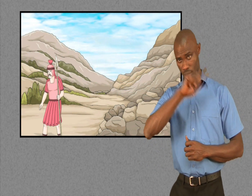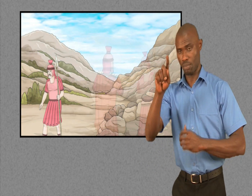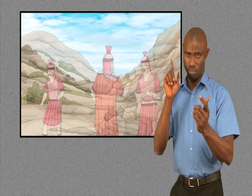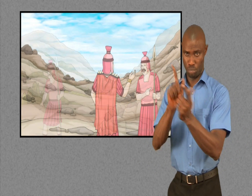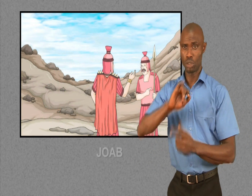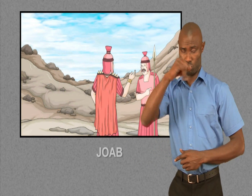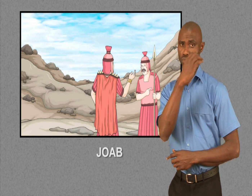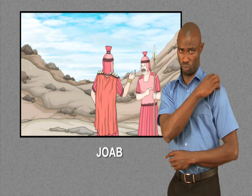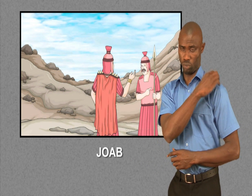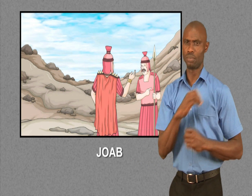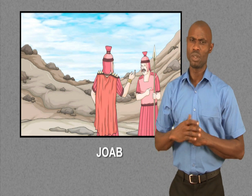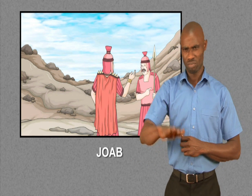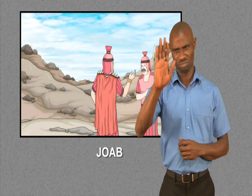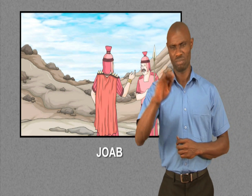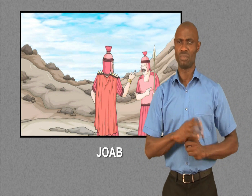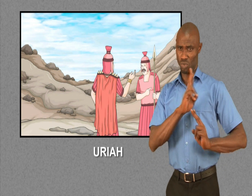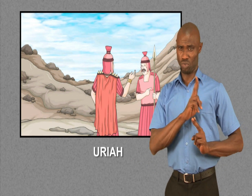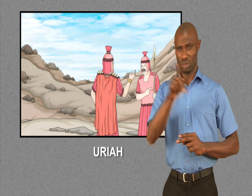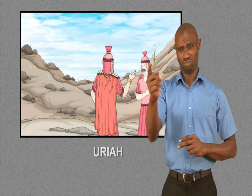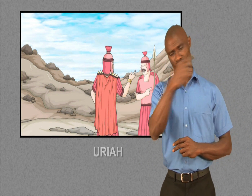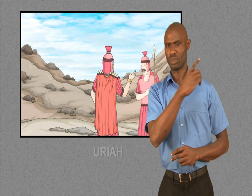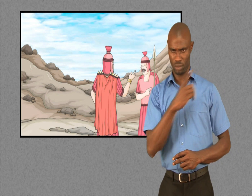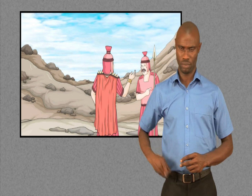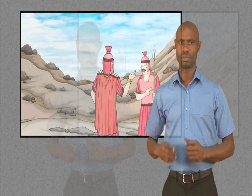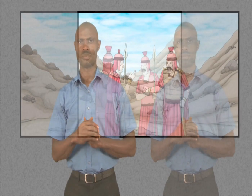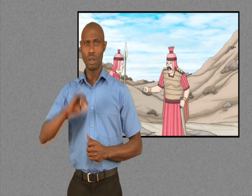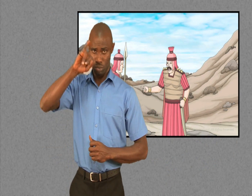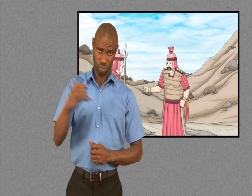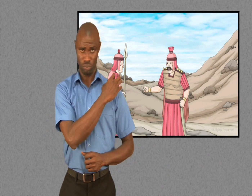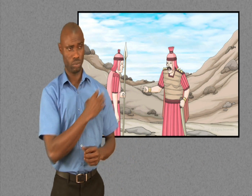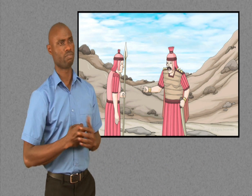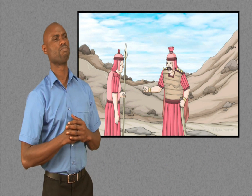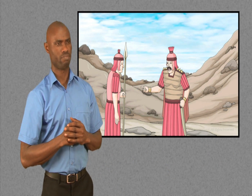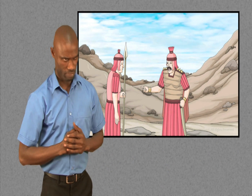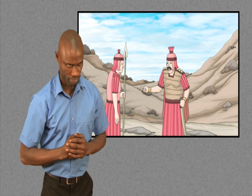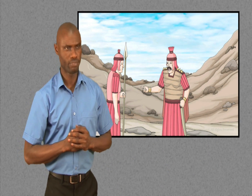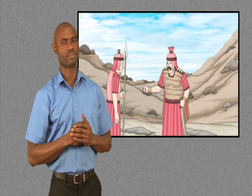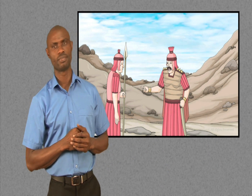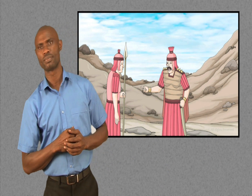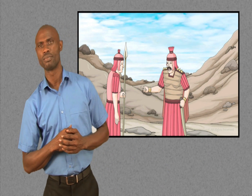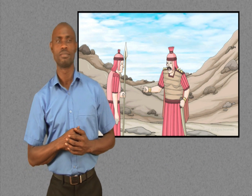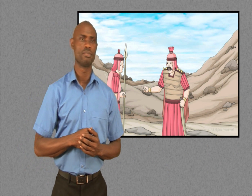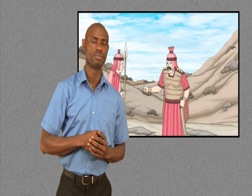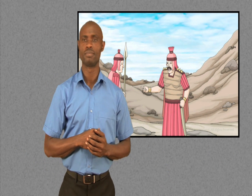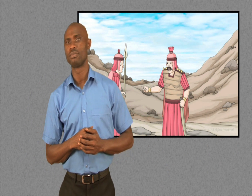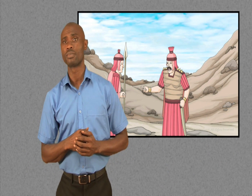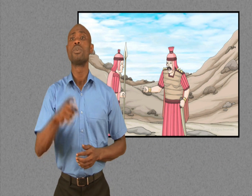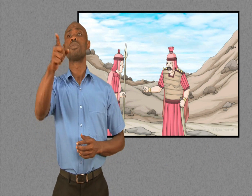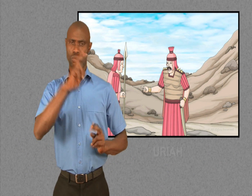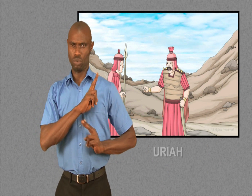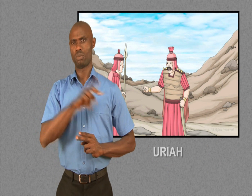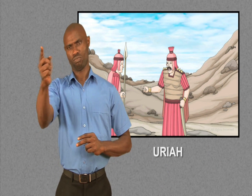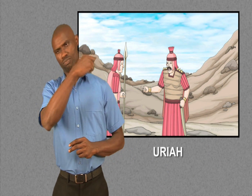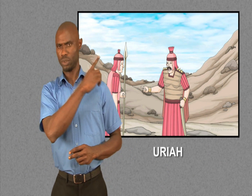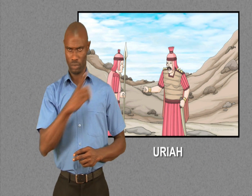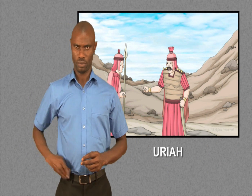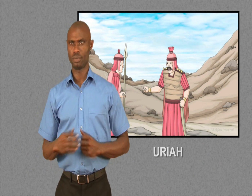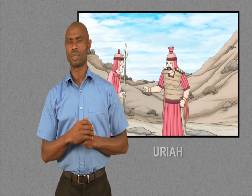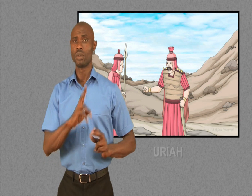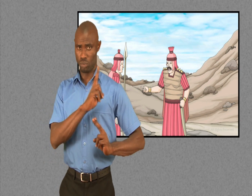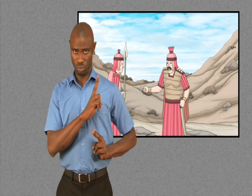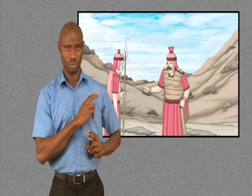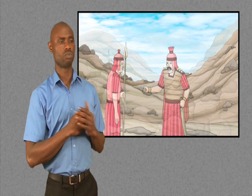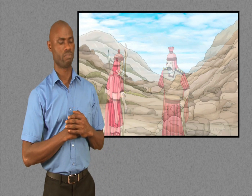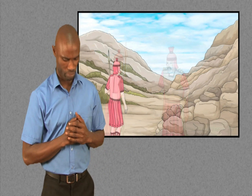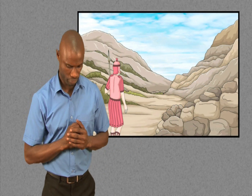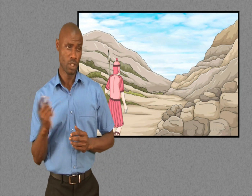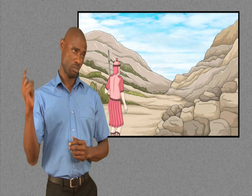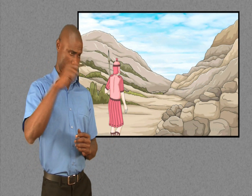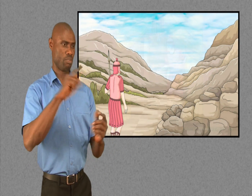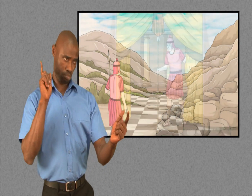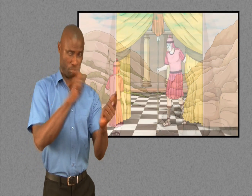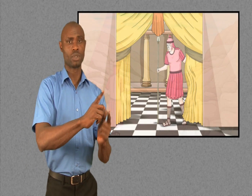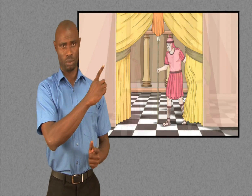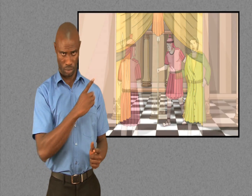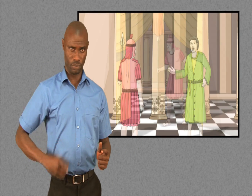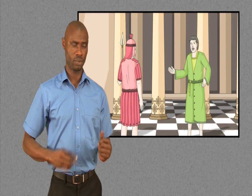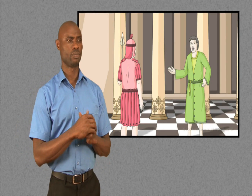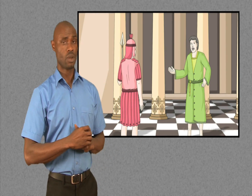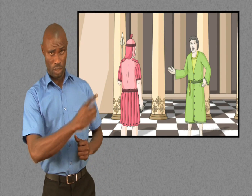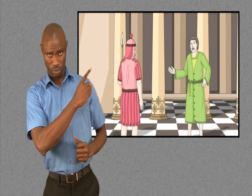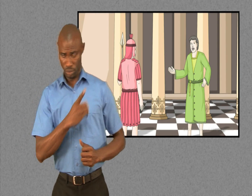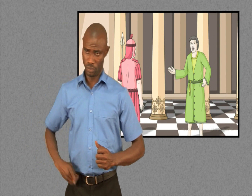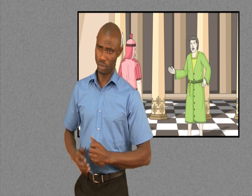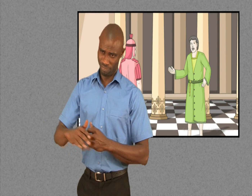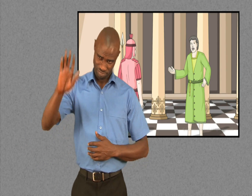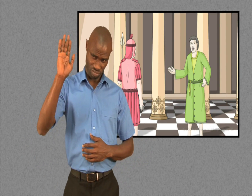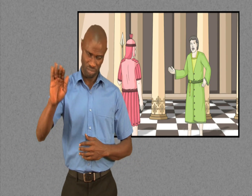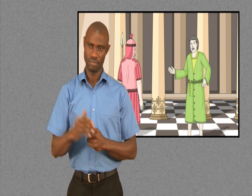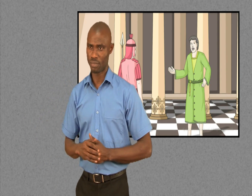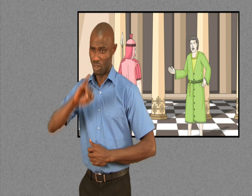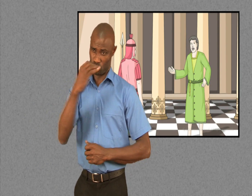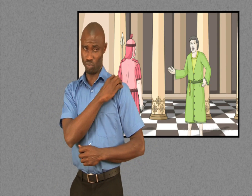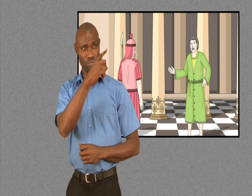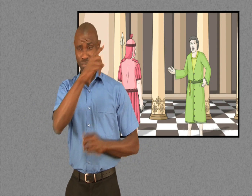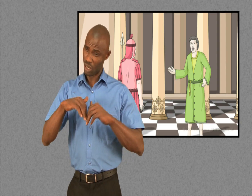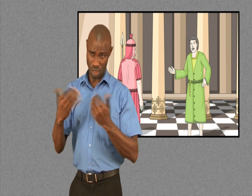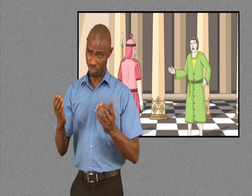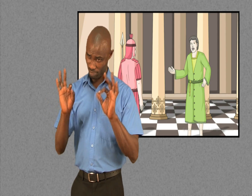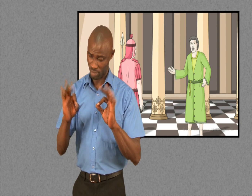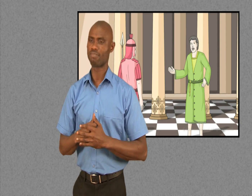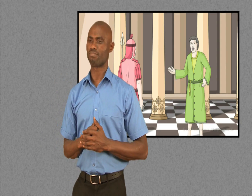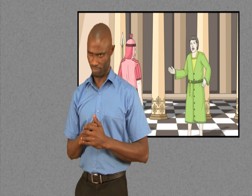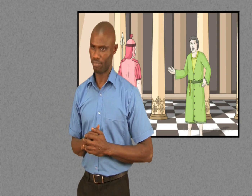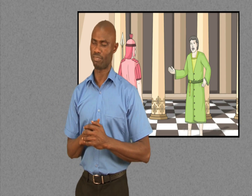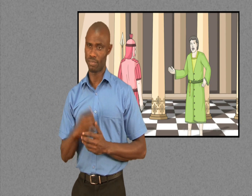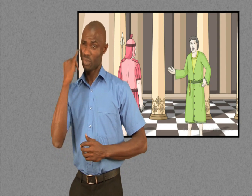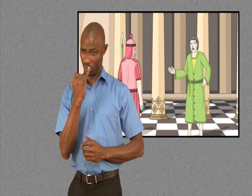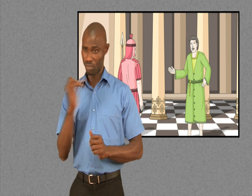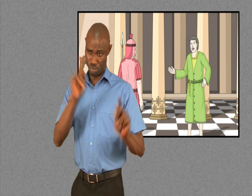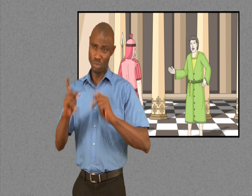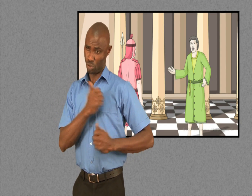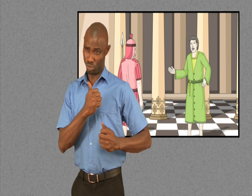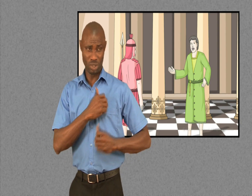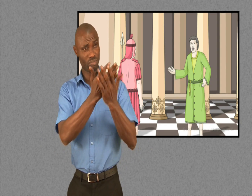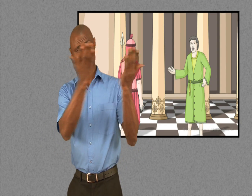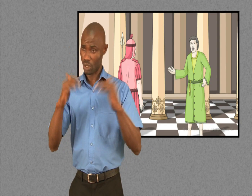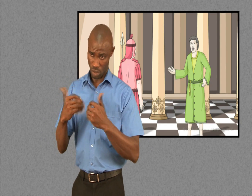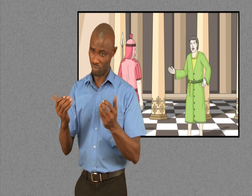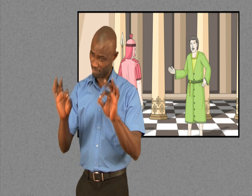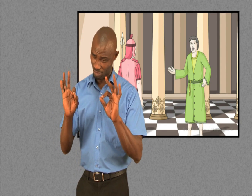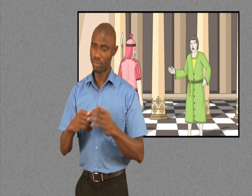When Uriah came to him, David asked how Joab and the troops were doing with the war.